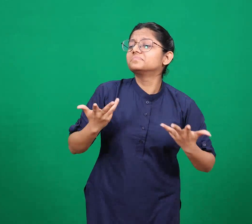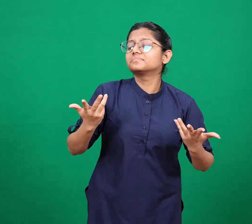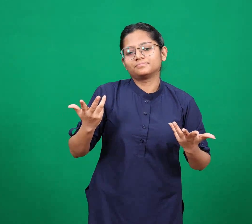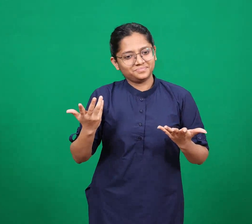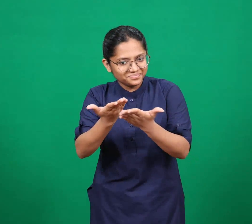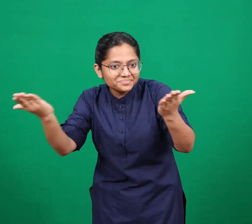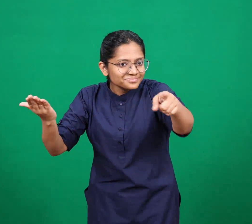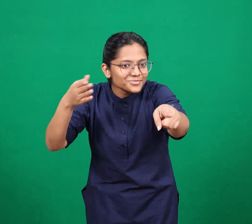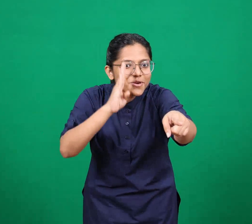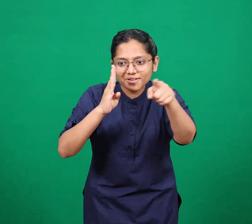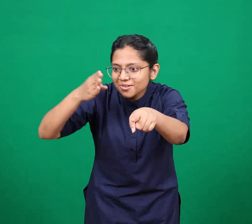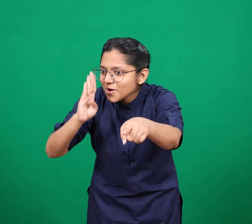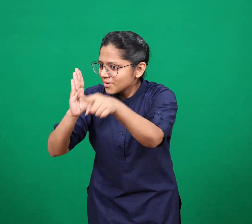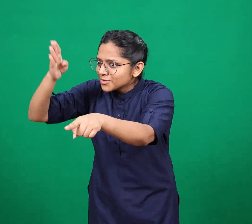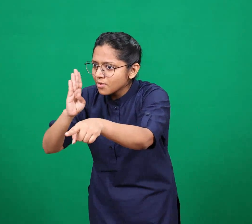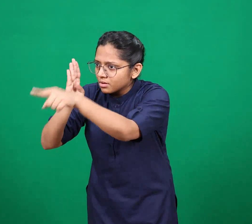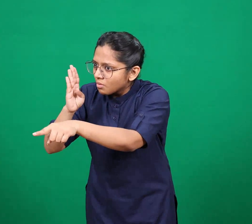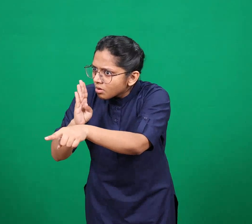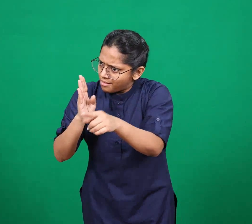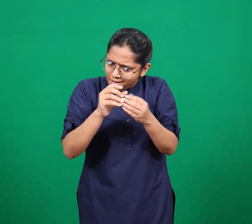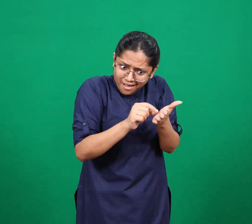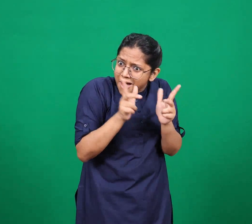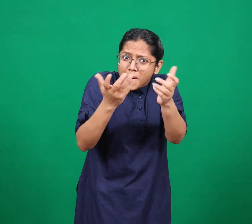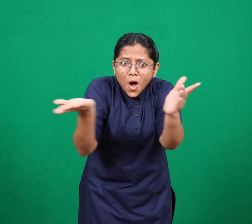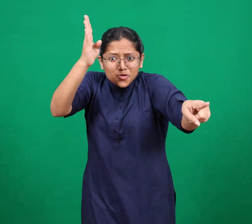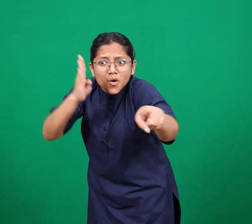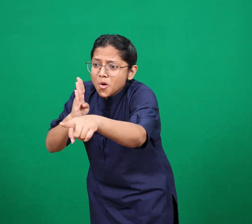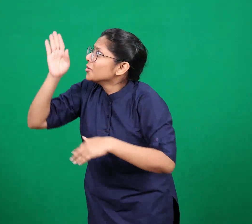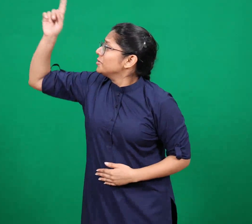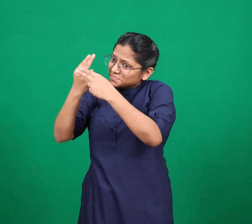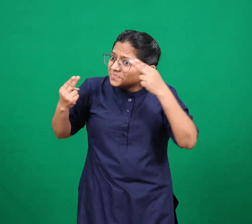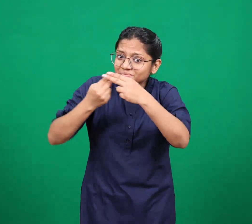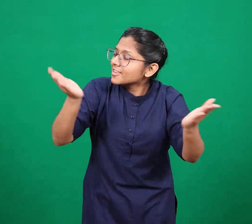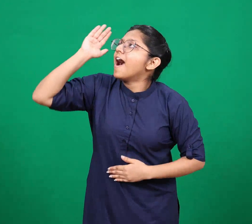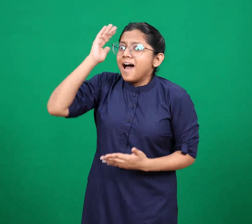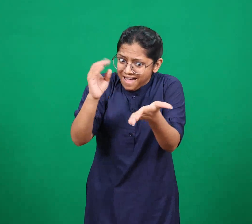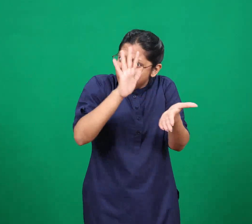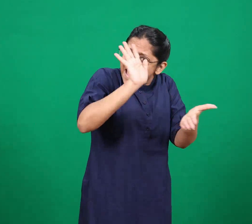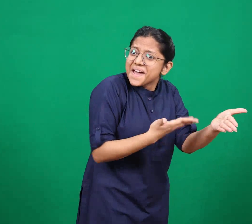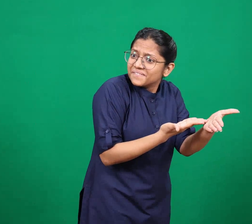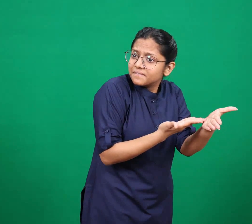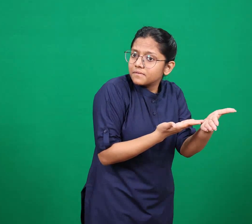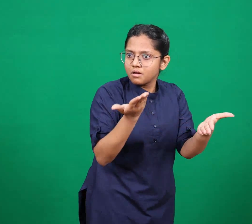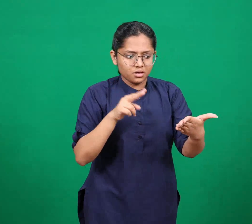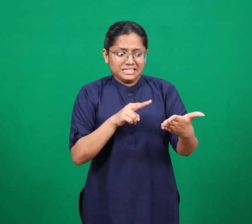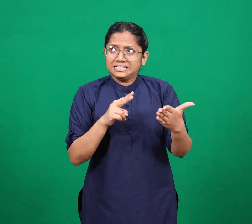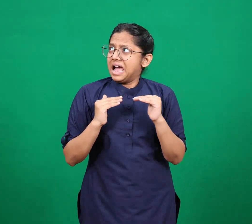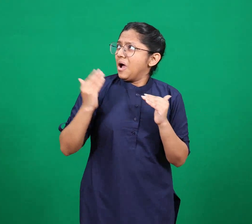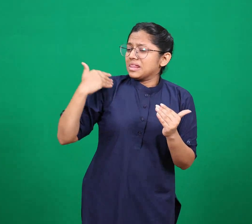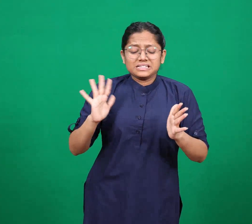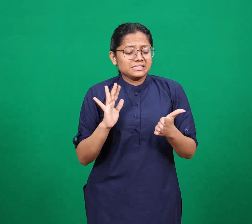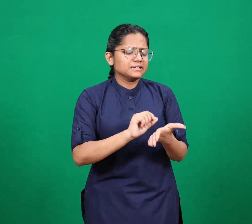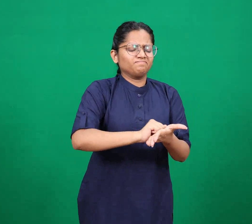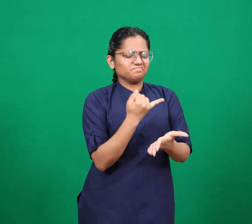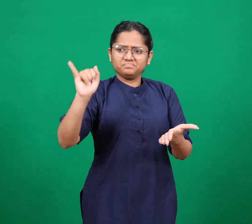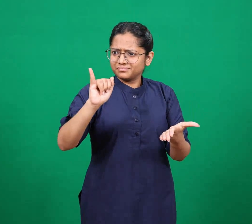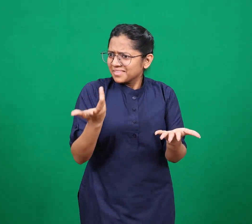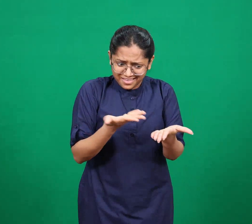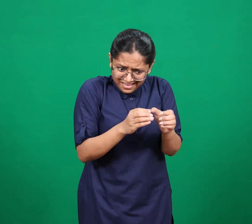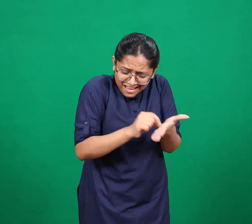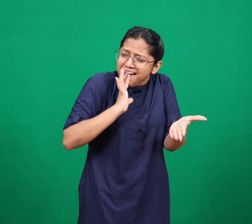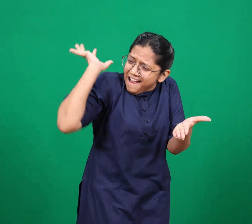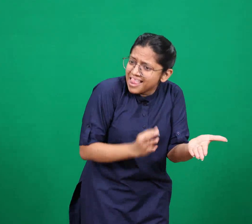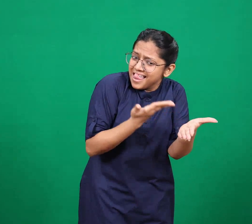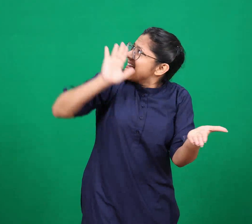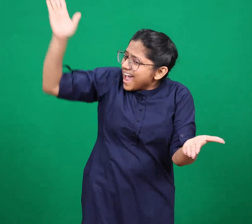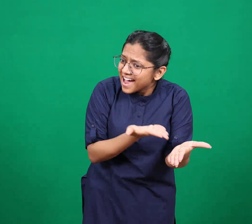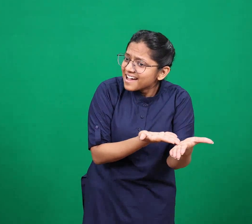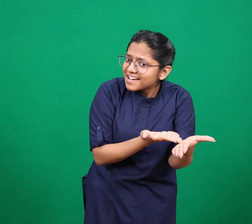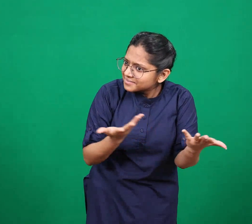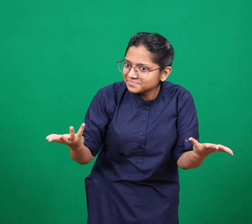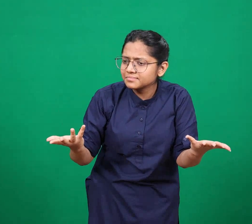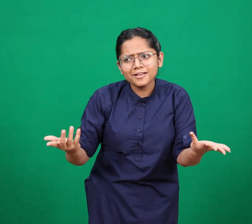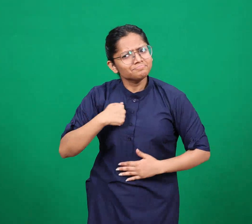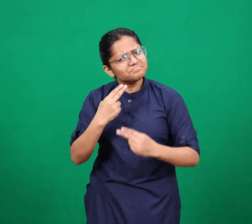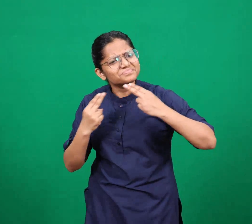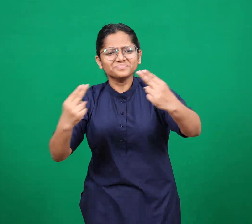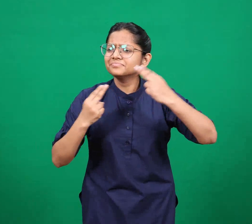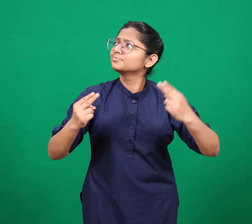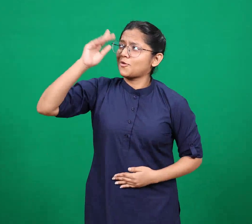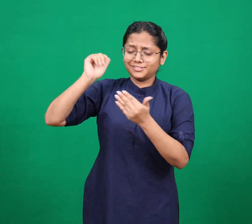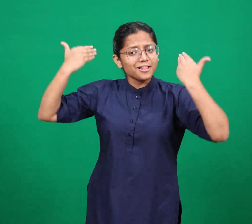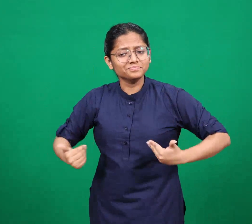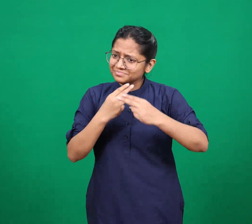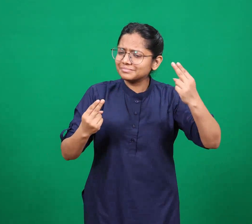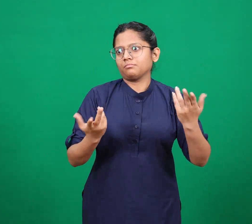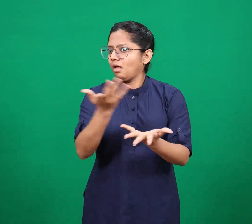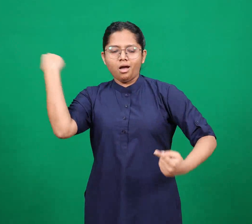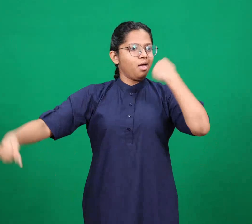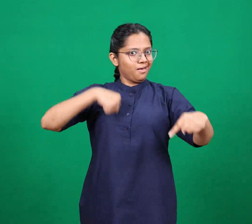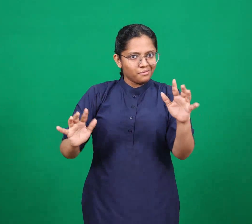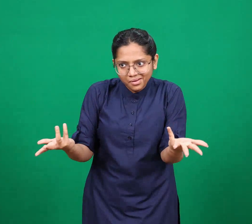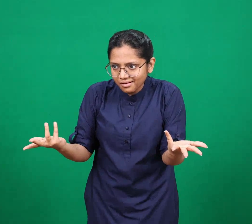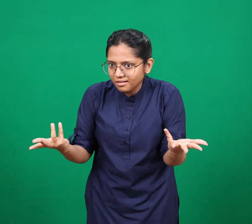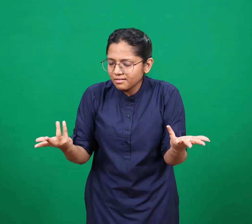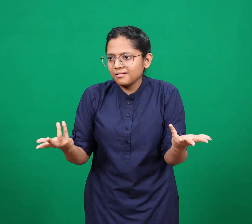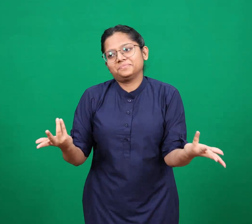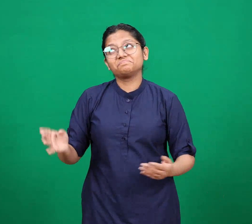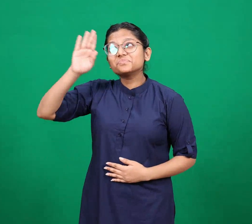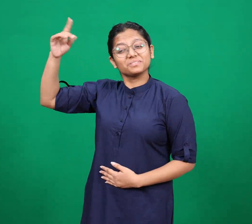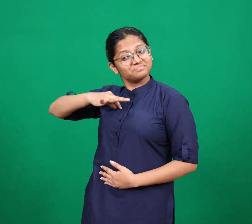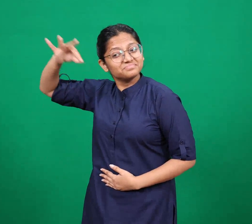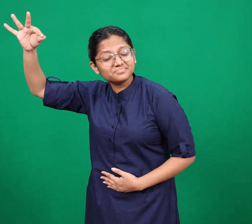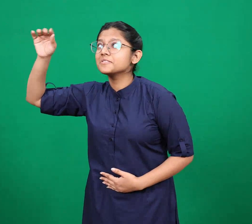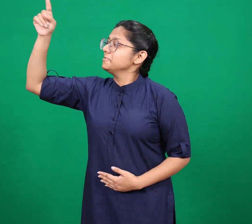If he called them gods to whom the word of God came- and the Scripture cannot be broken- then what about the One whom the Father sanctified and sent into the world?